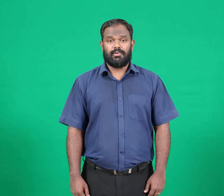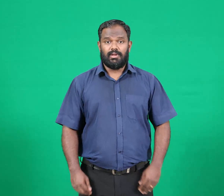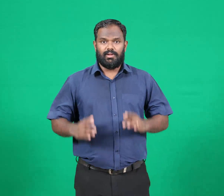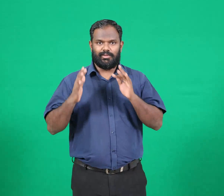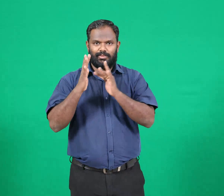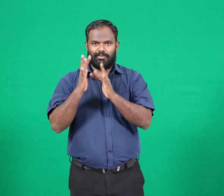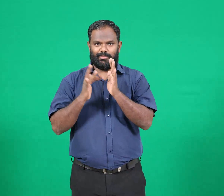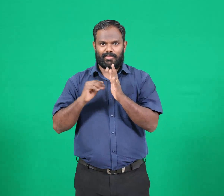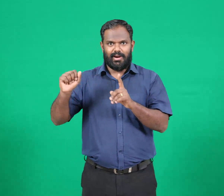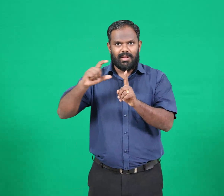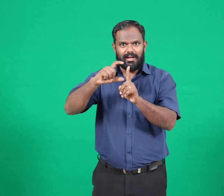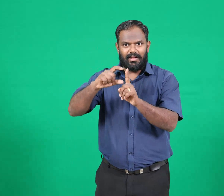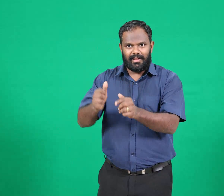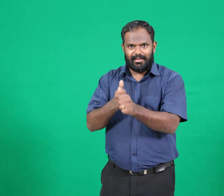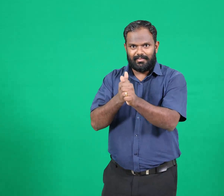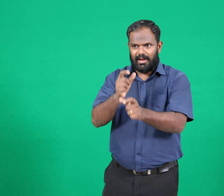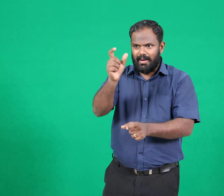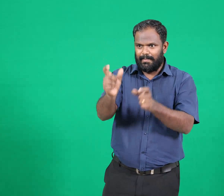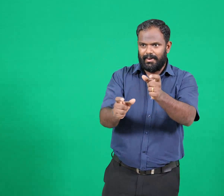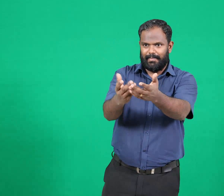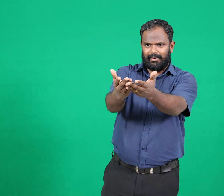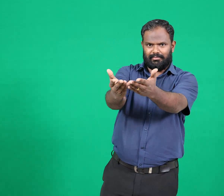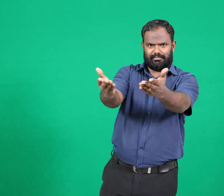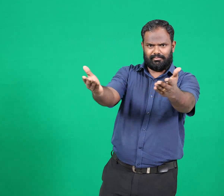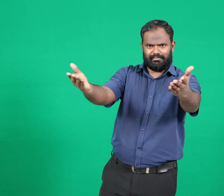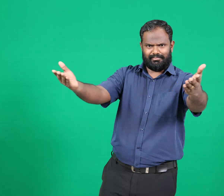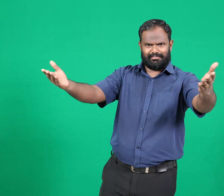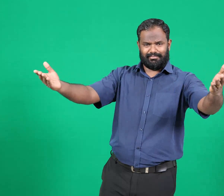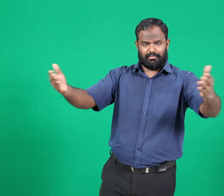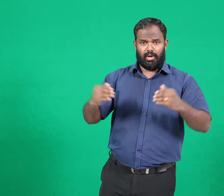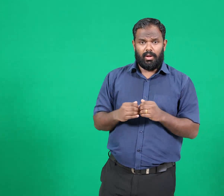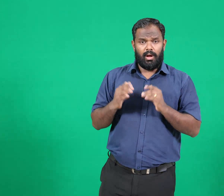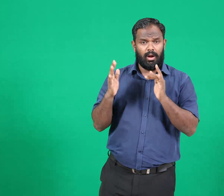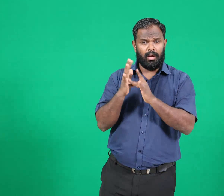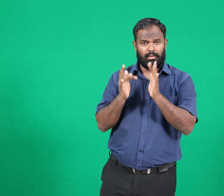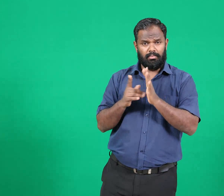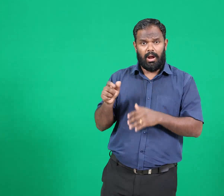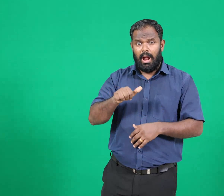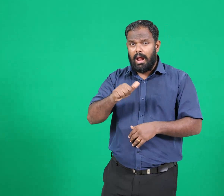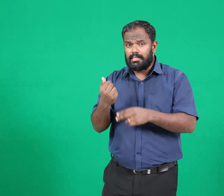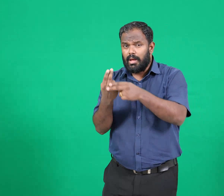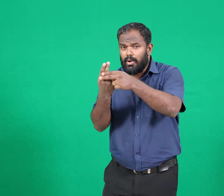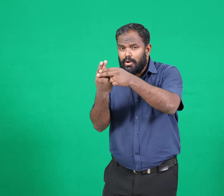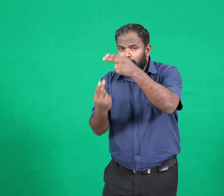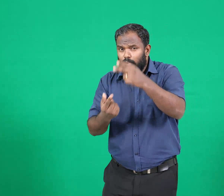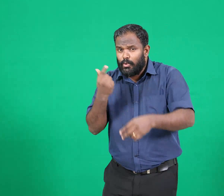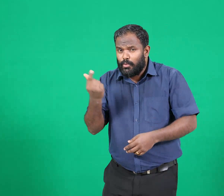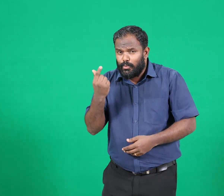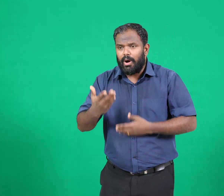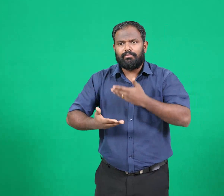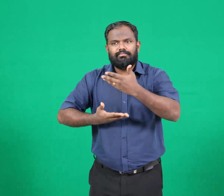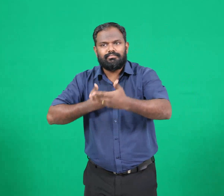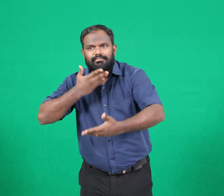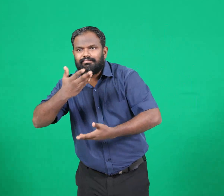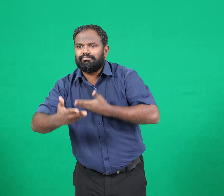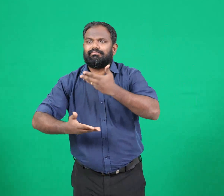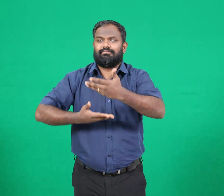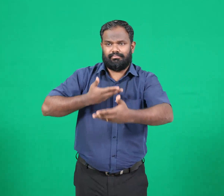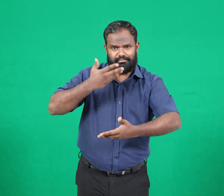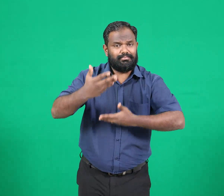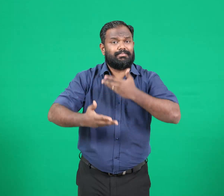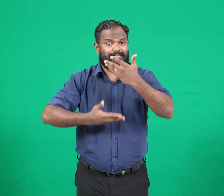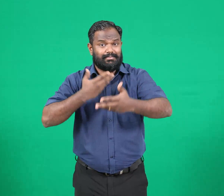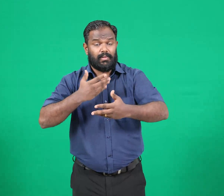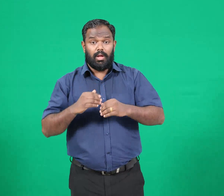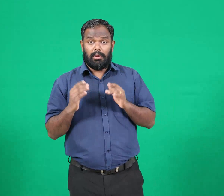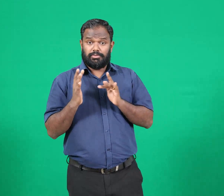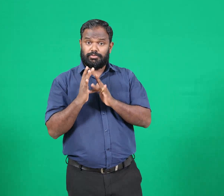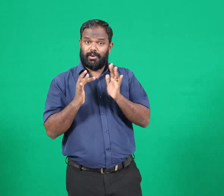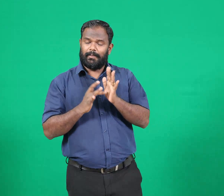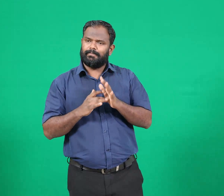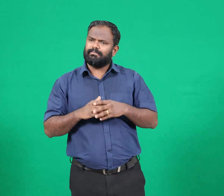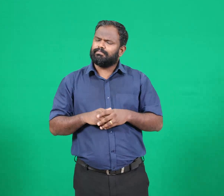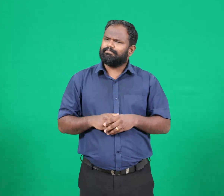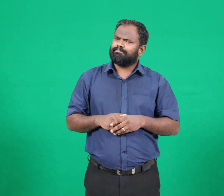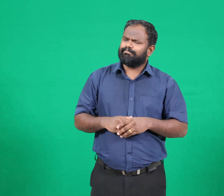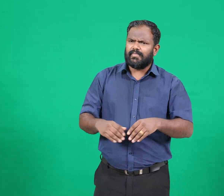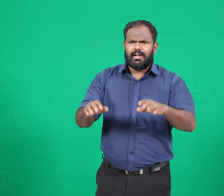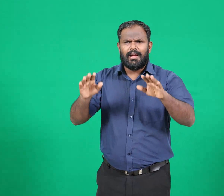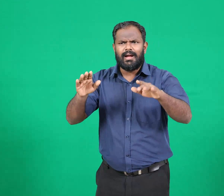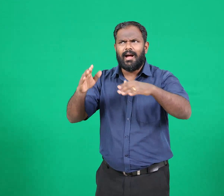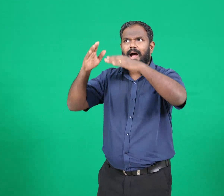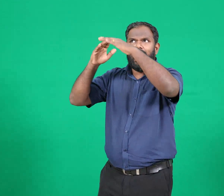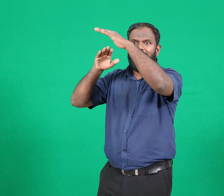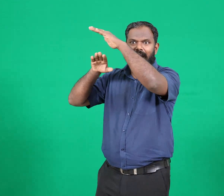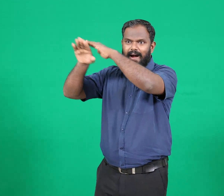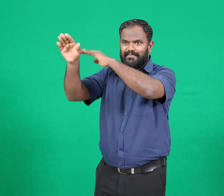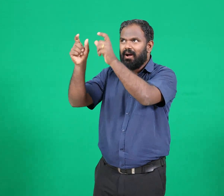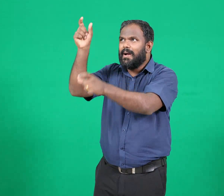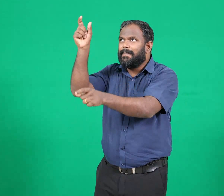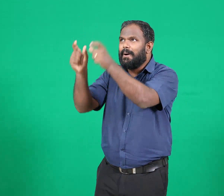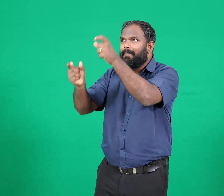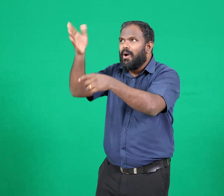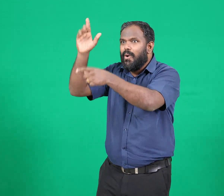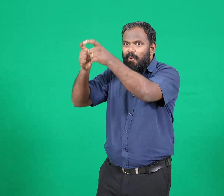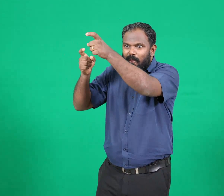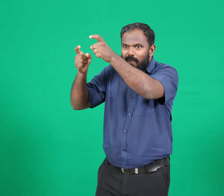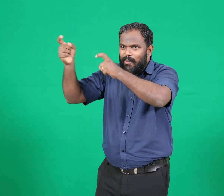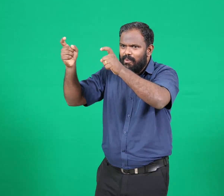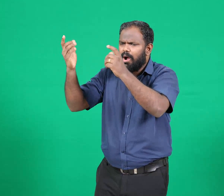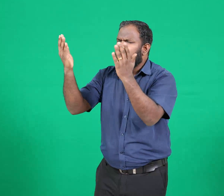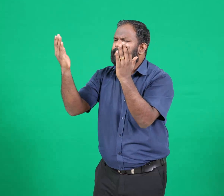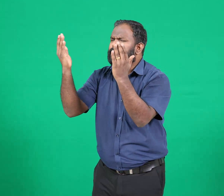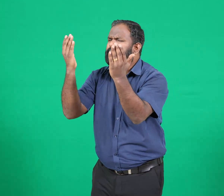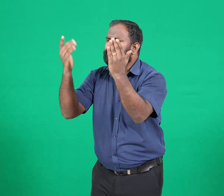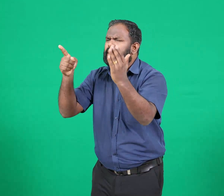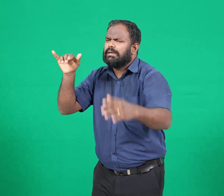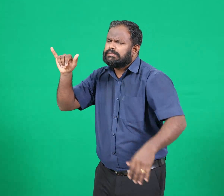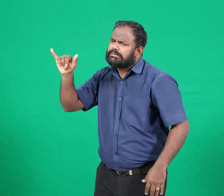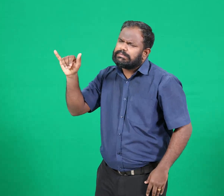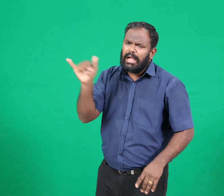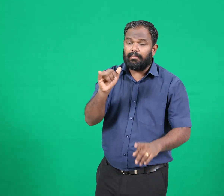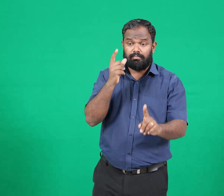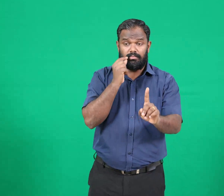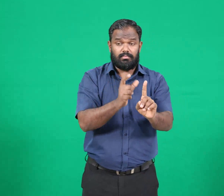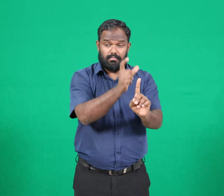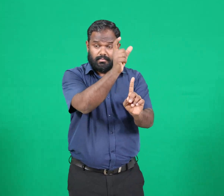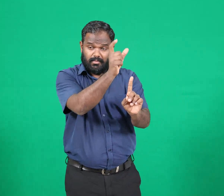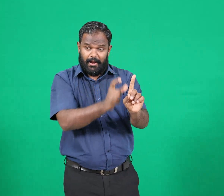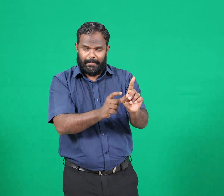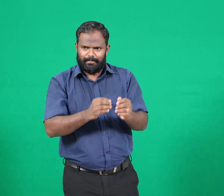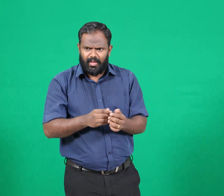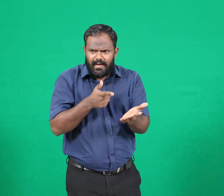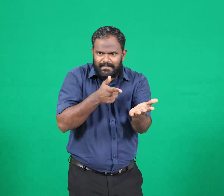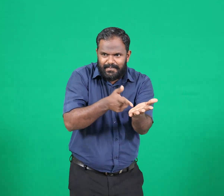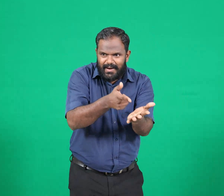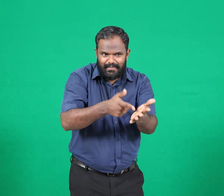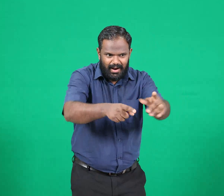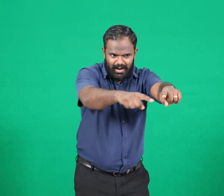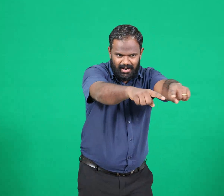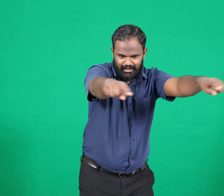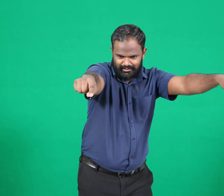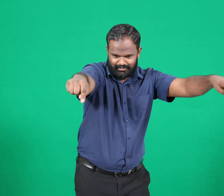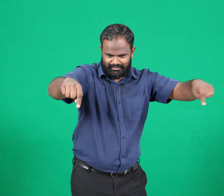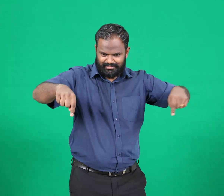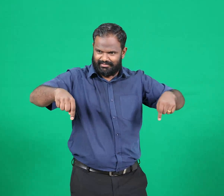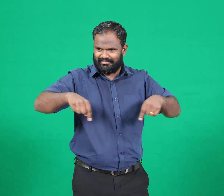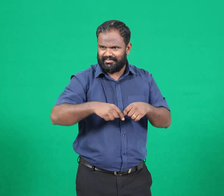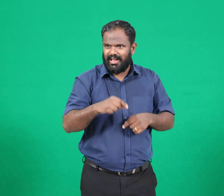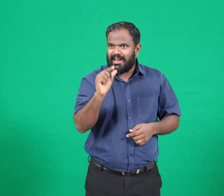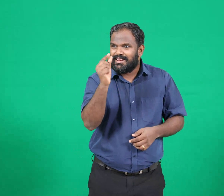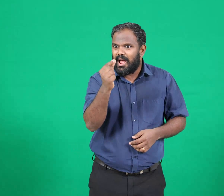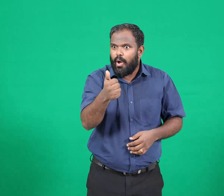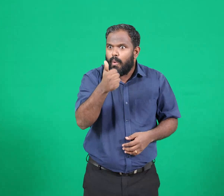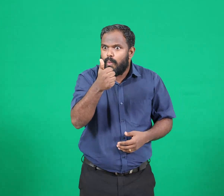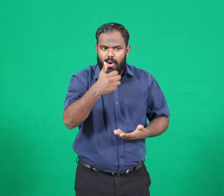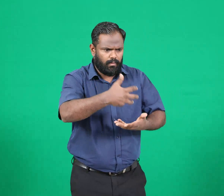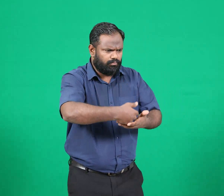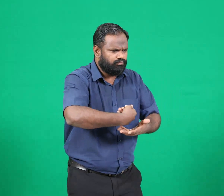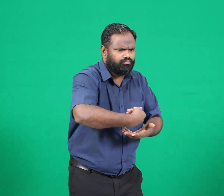Jesus put before them another parable: "The kingdom of heaven is like a man who sowed good seed in his field.